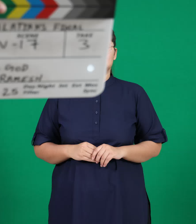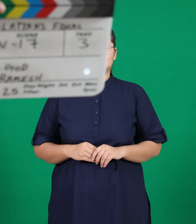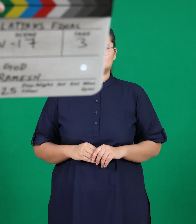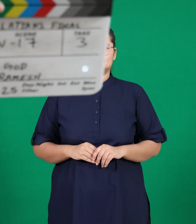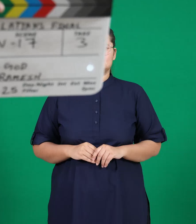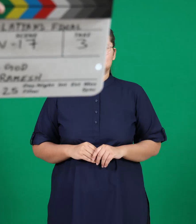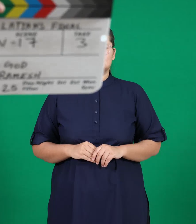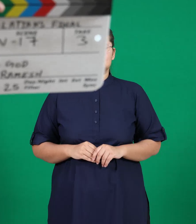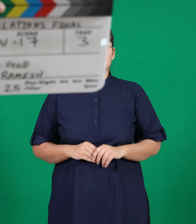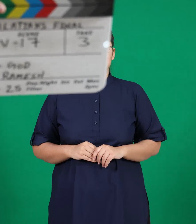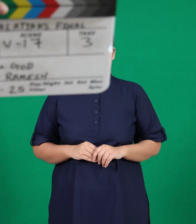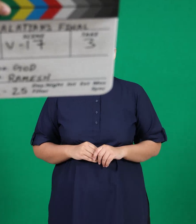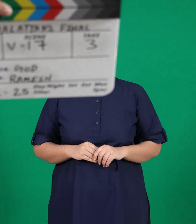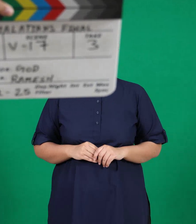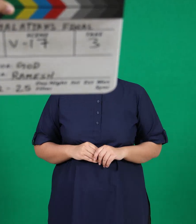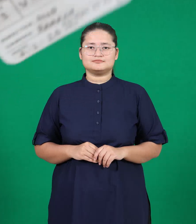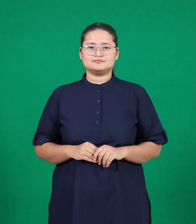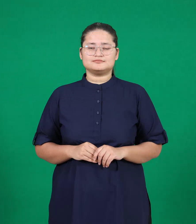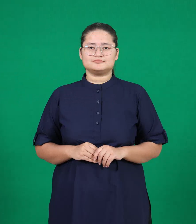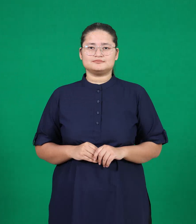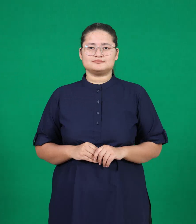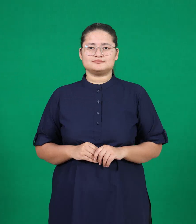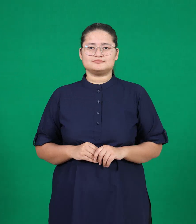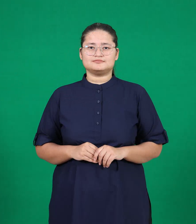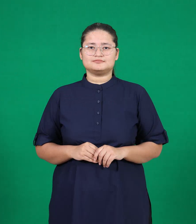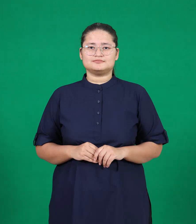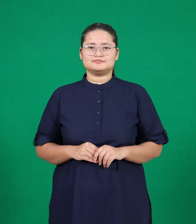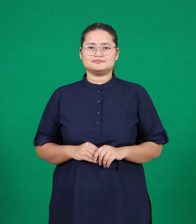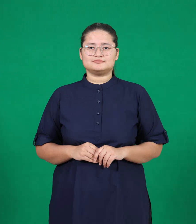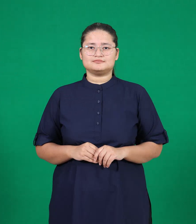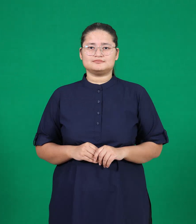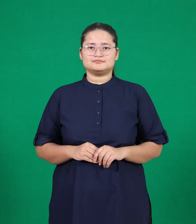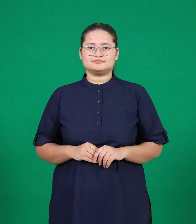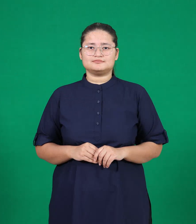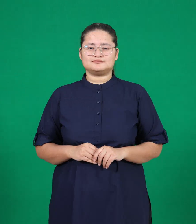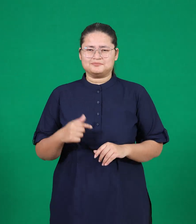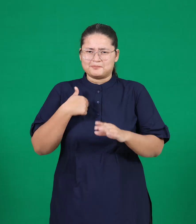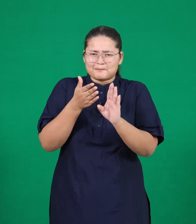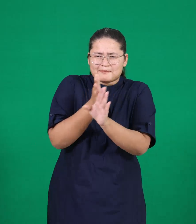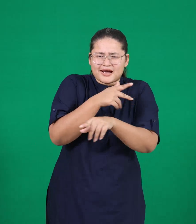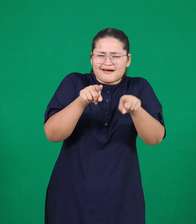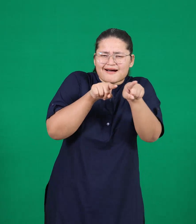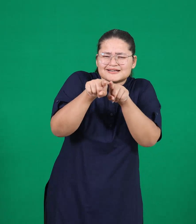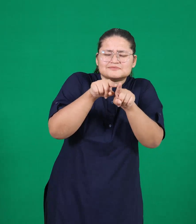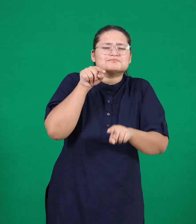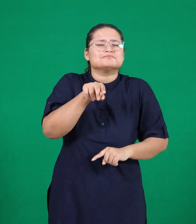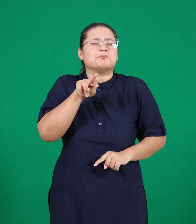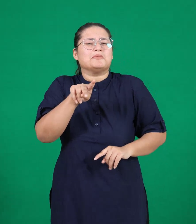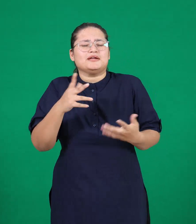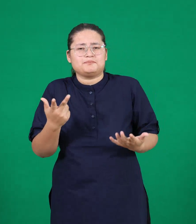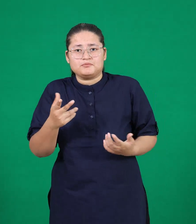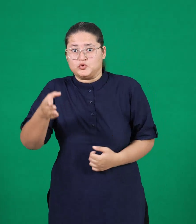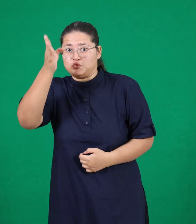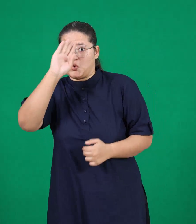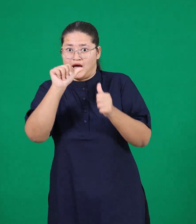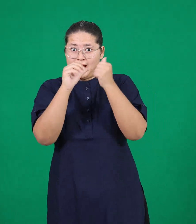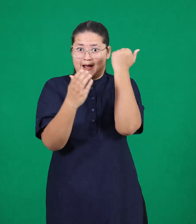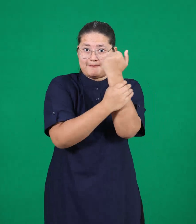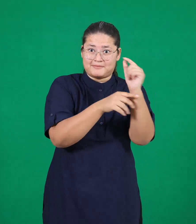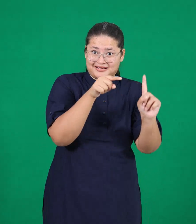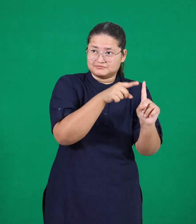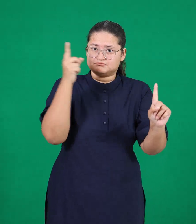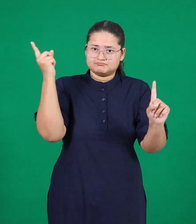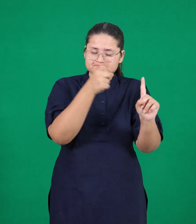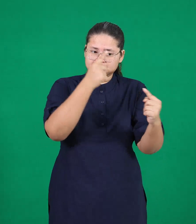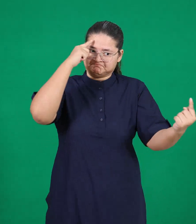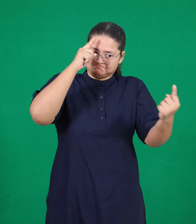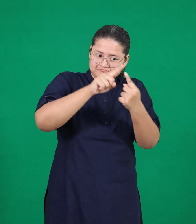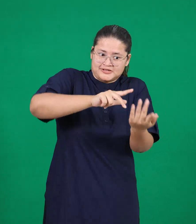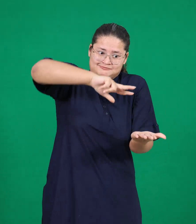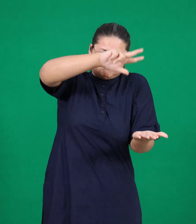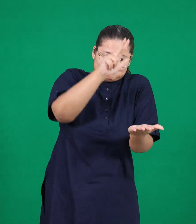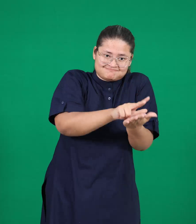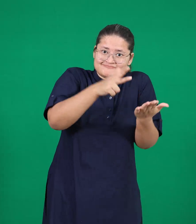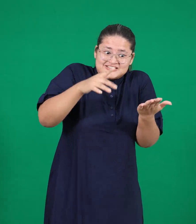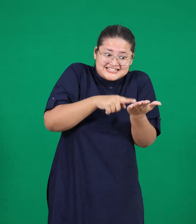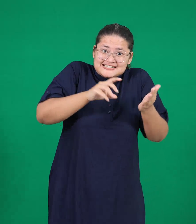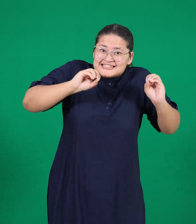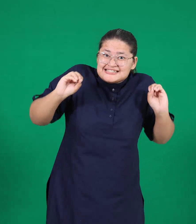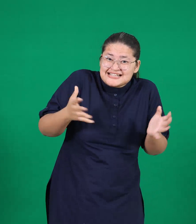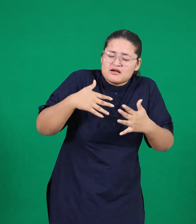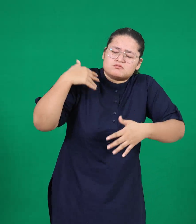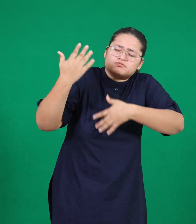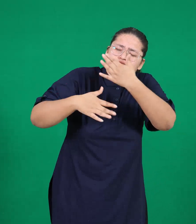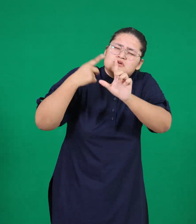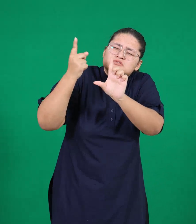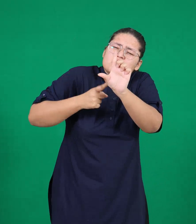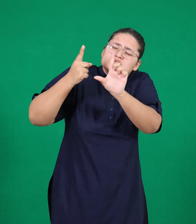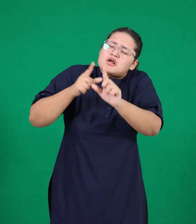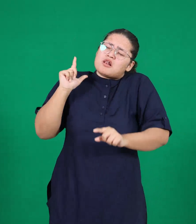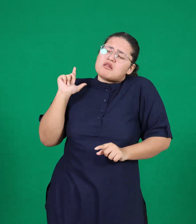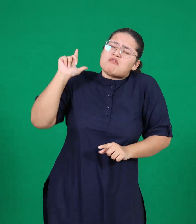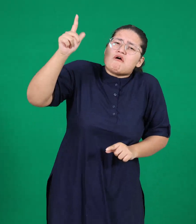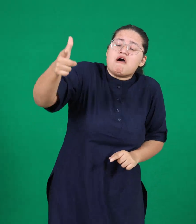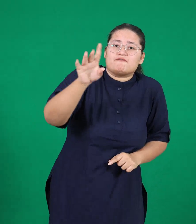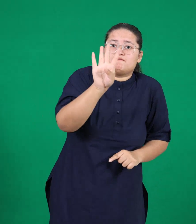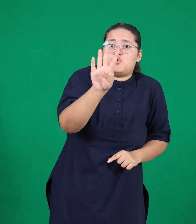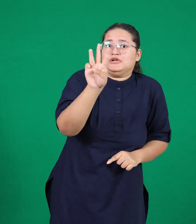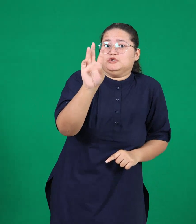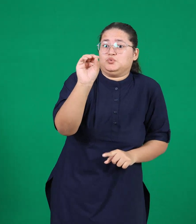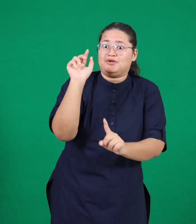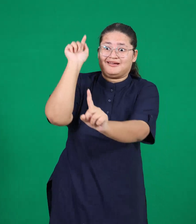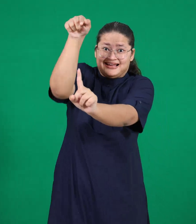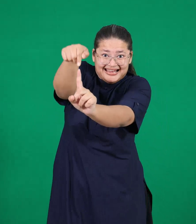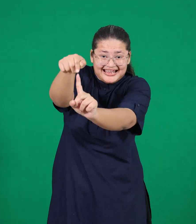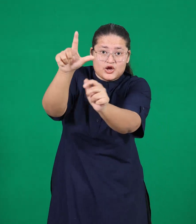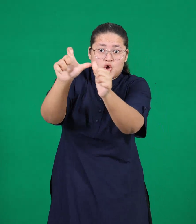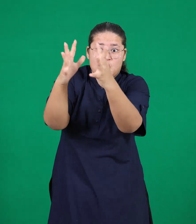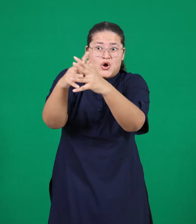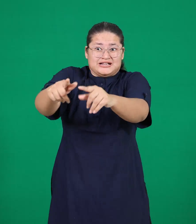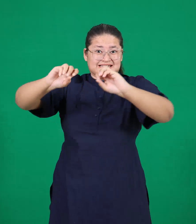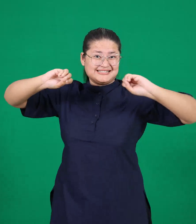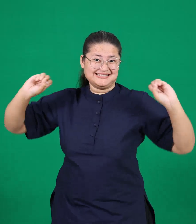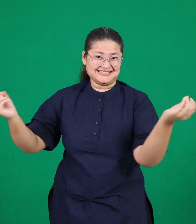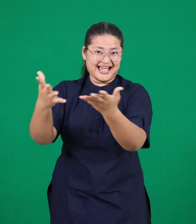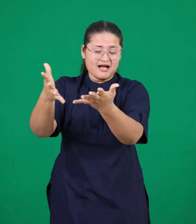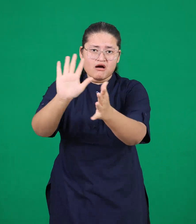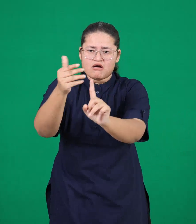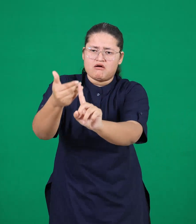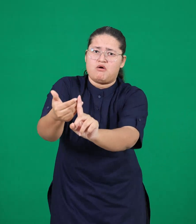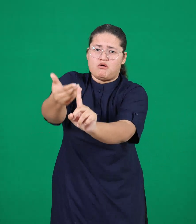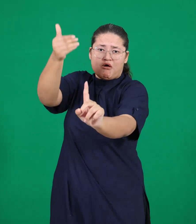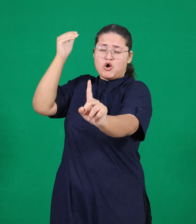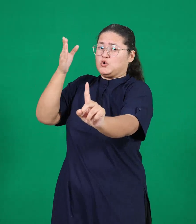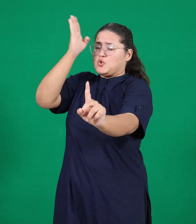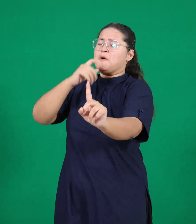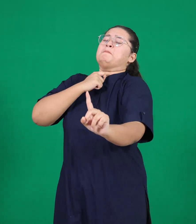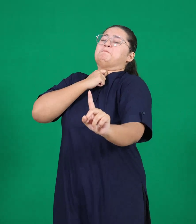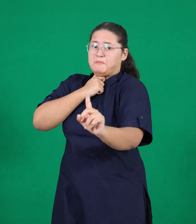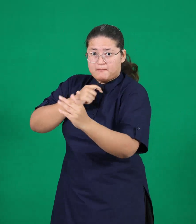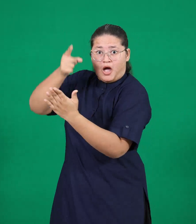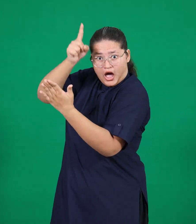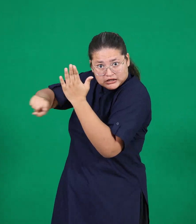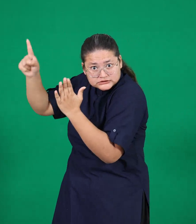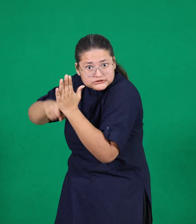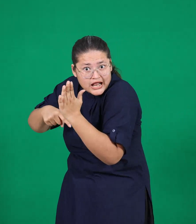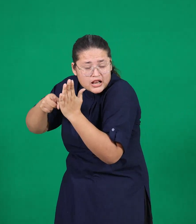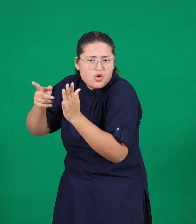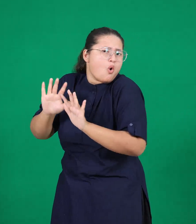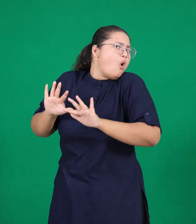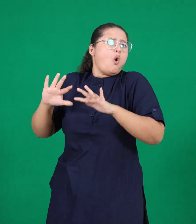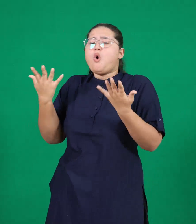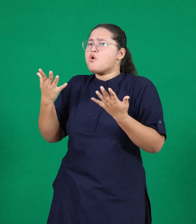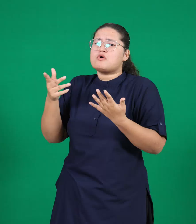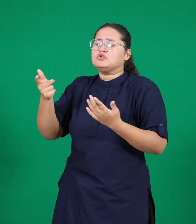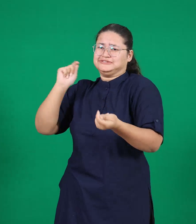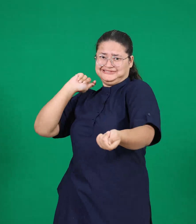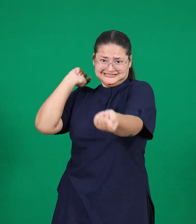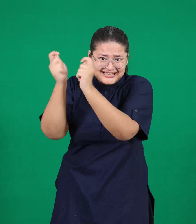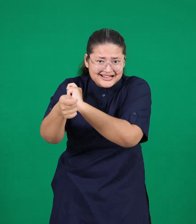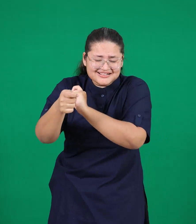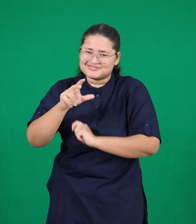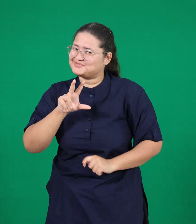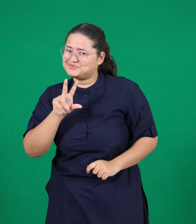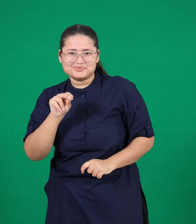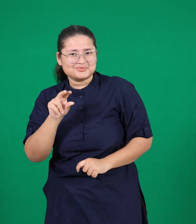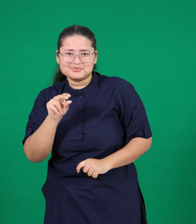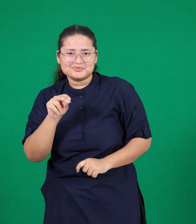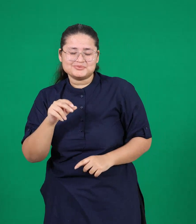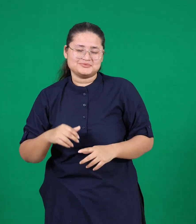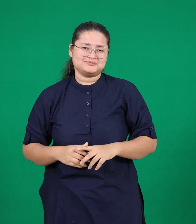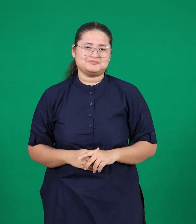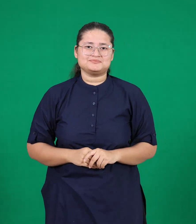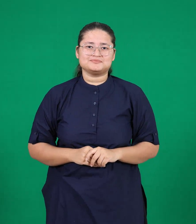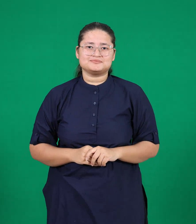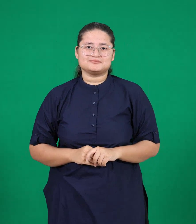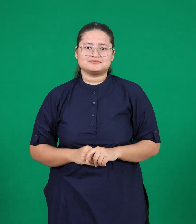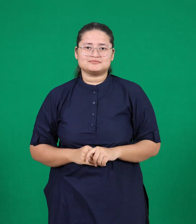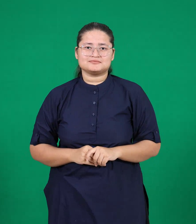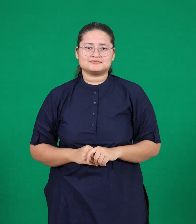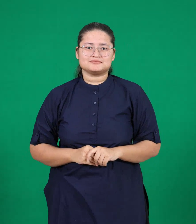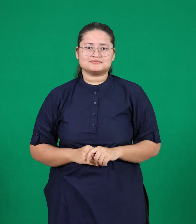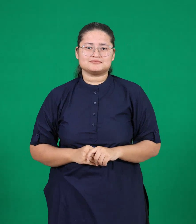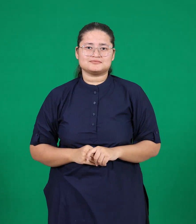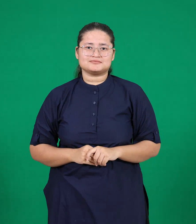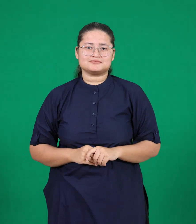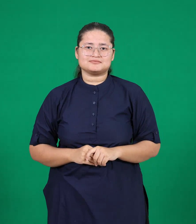What I mean is this: The law that came 430 years later does not revoke the covenant previously established by God, so as to nullify the promise.